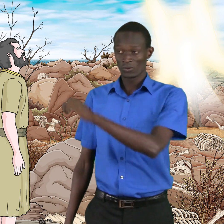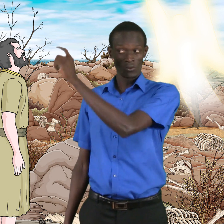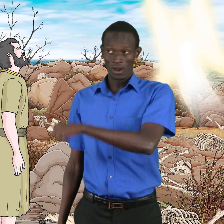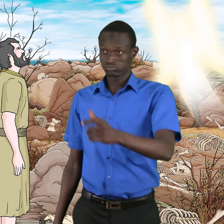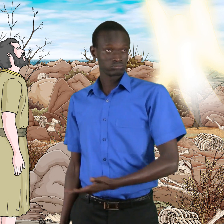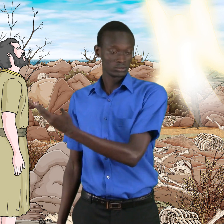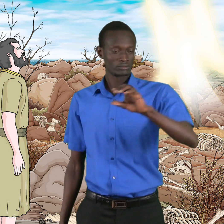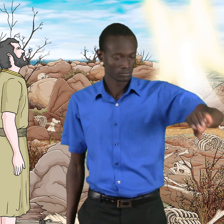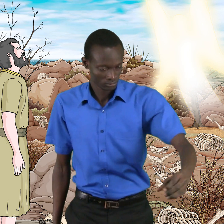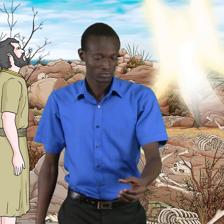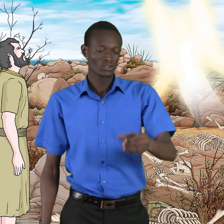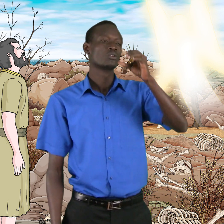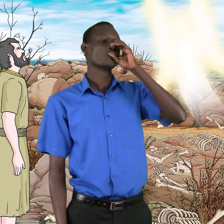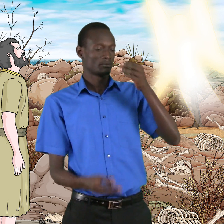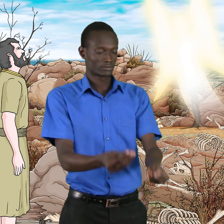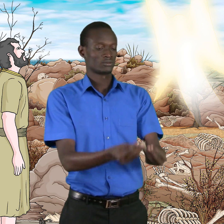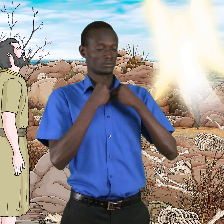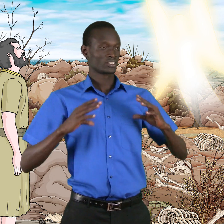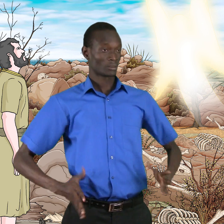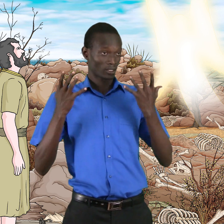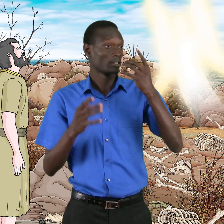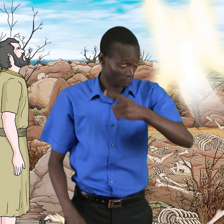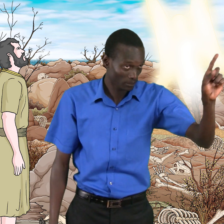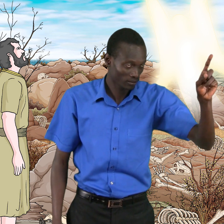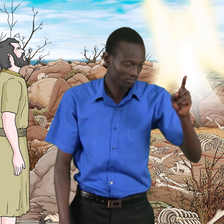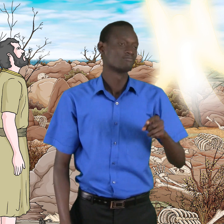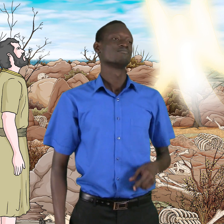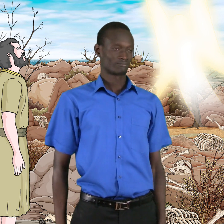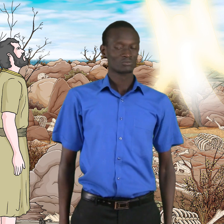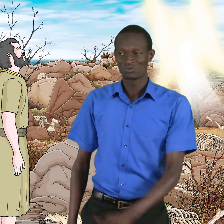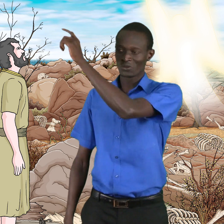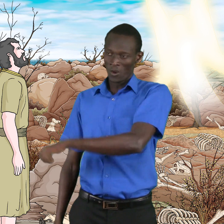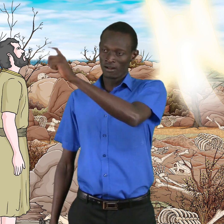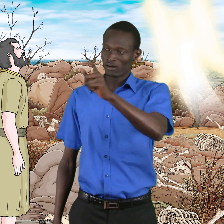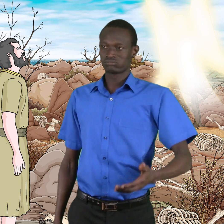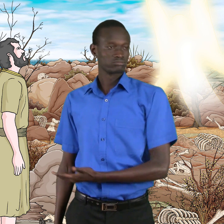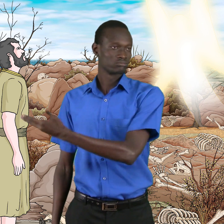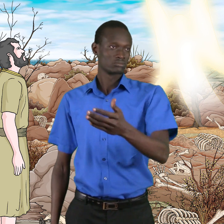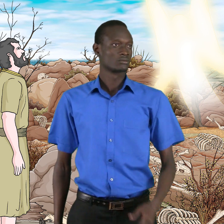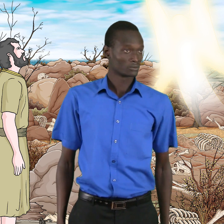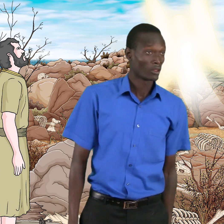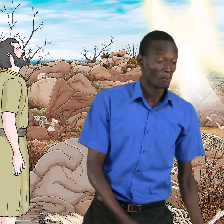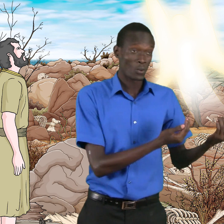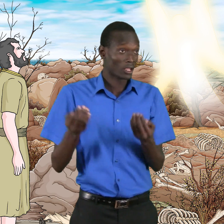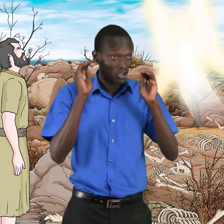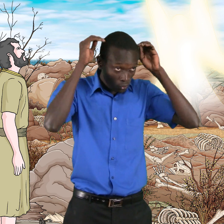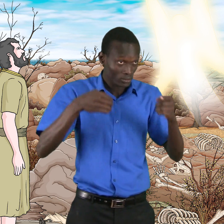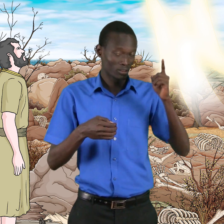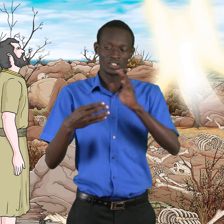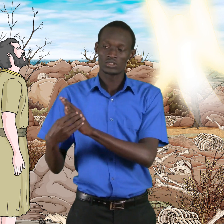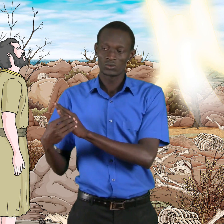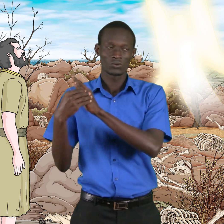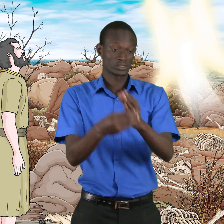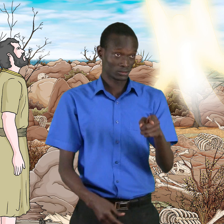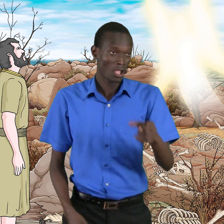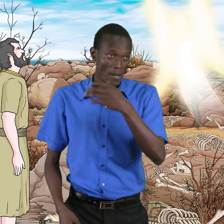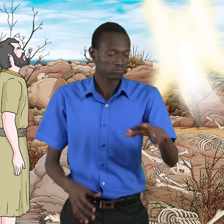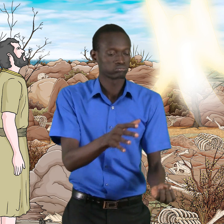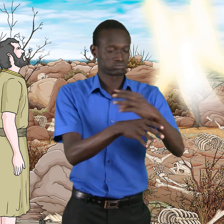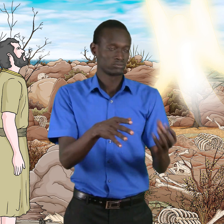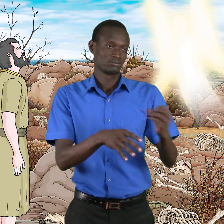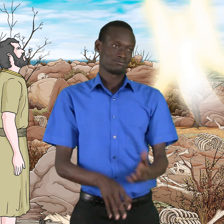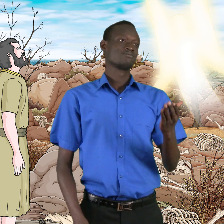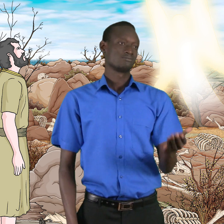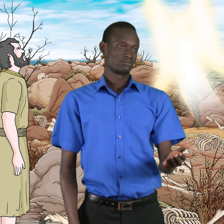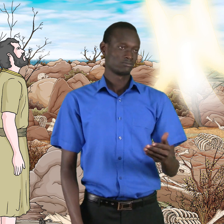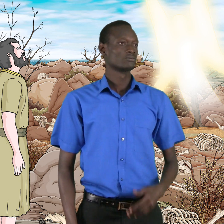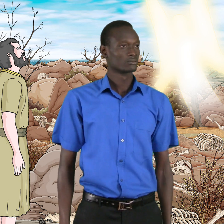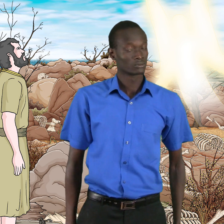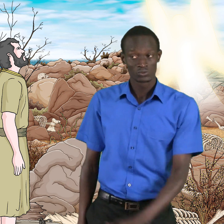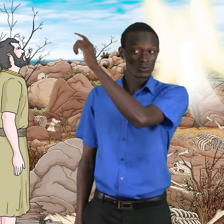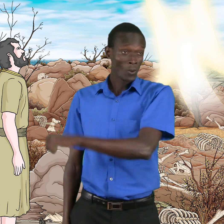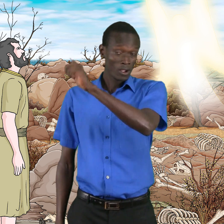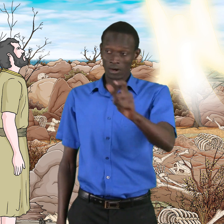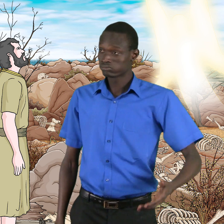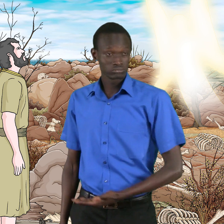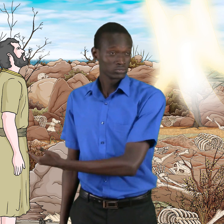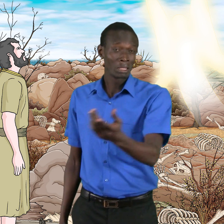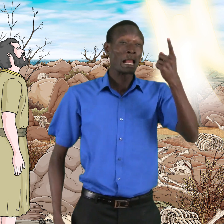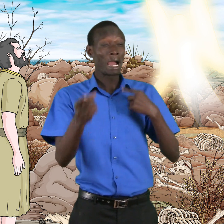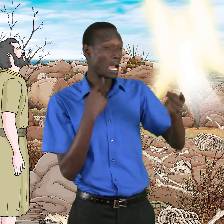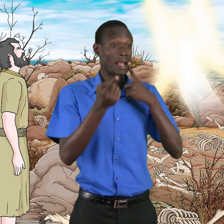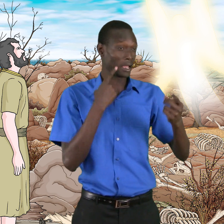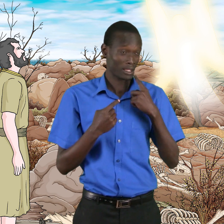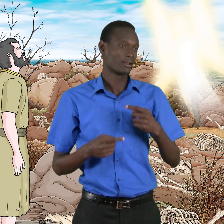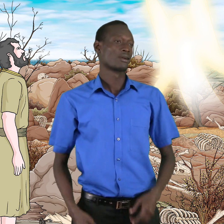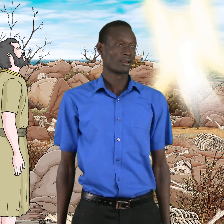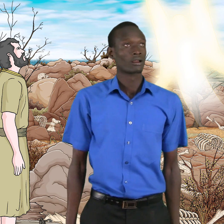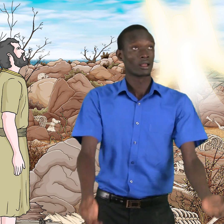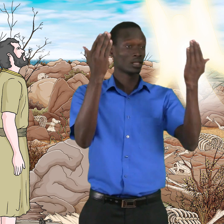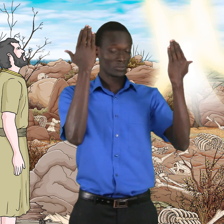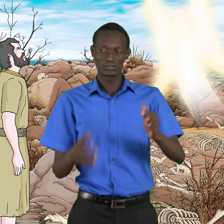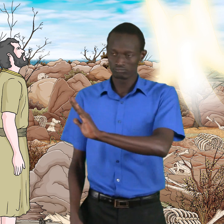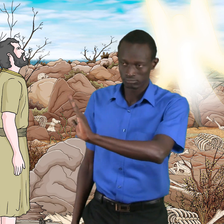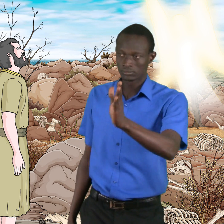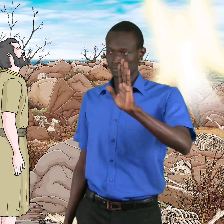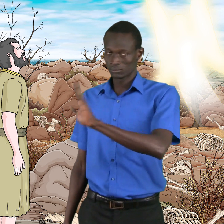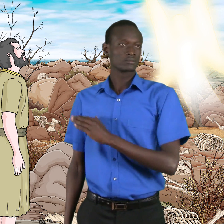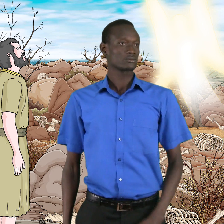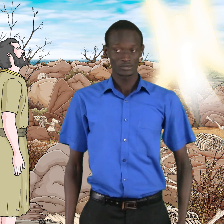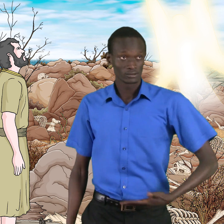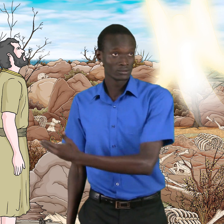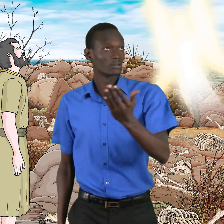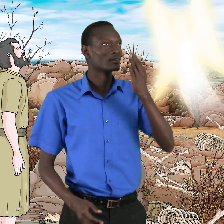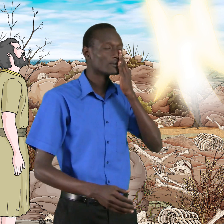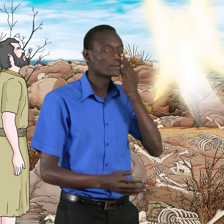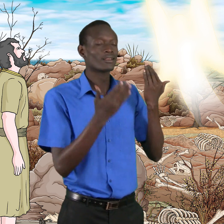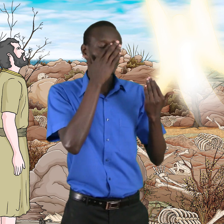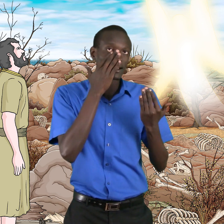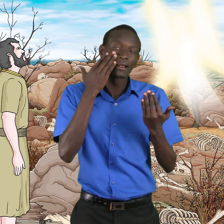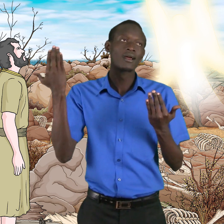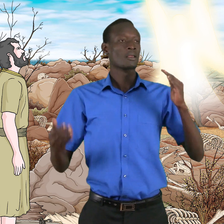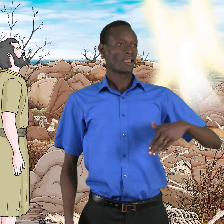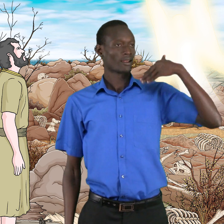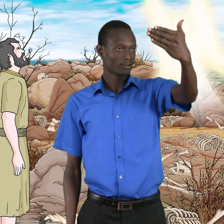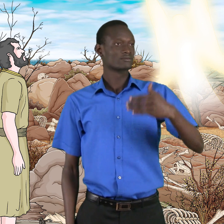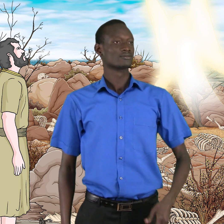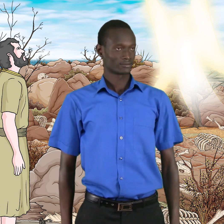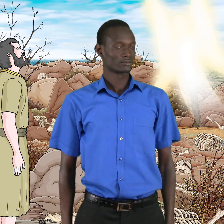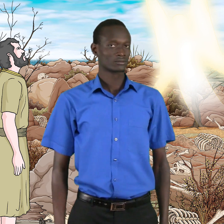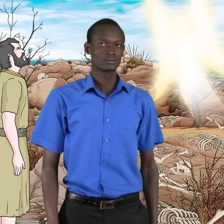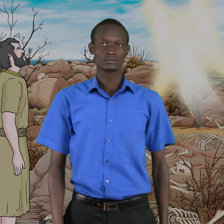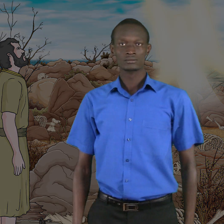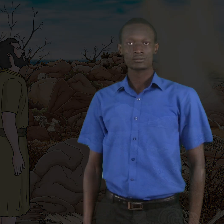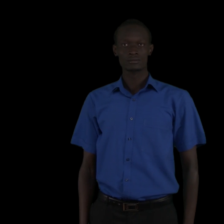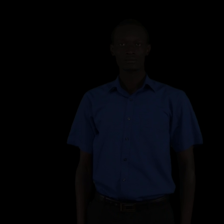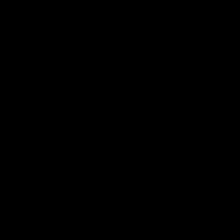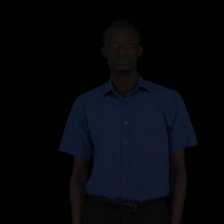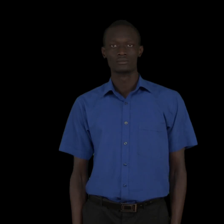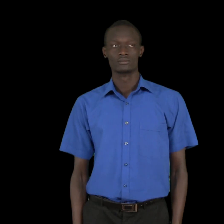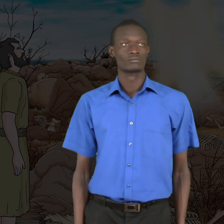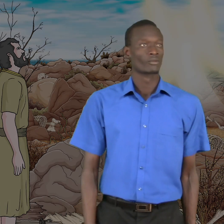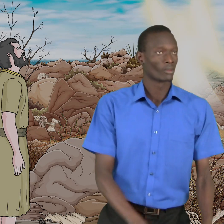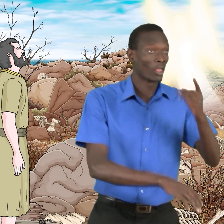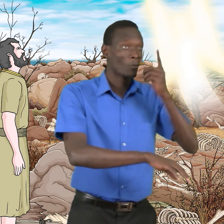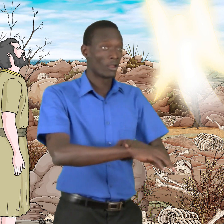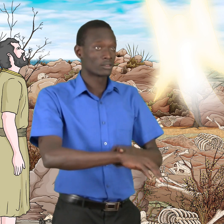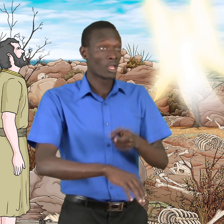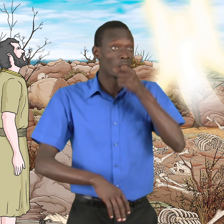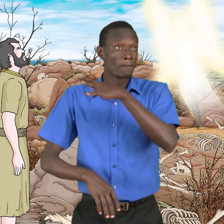‘He will lead them to springs of living water,’ and ‘God will wipe away every tear from their eyes.’” Then I saw a beast with ten horns and seven heads rising out of the sea.